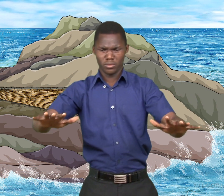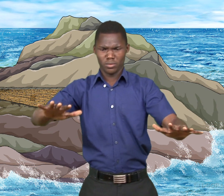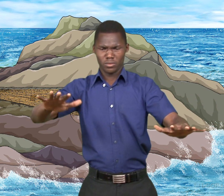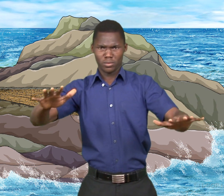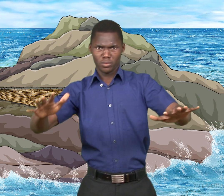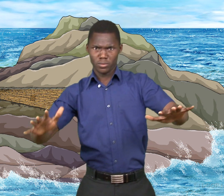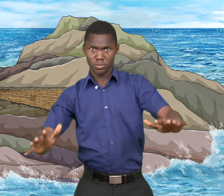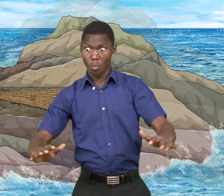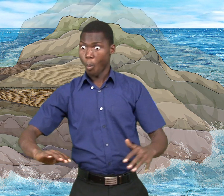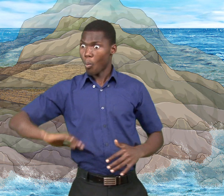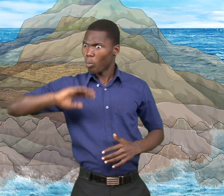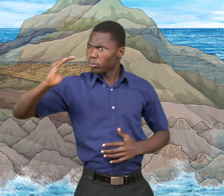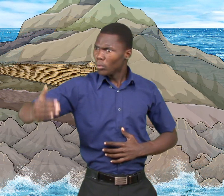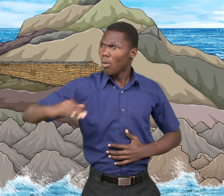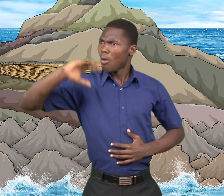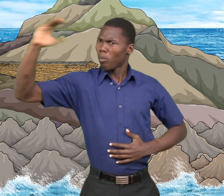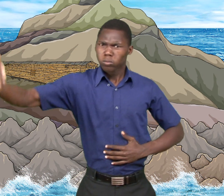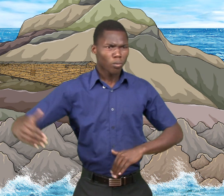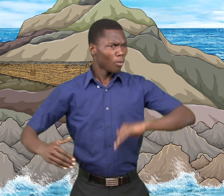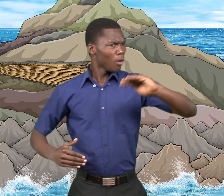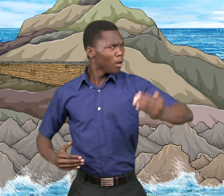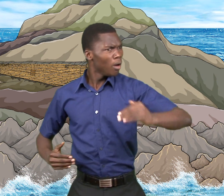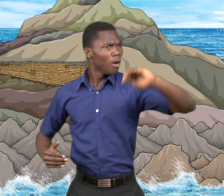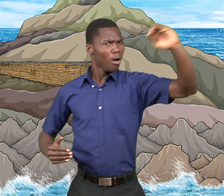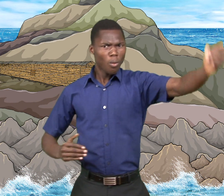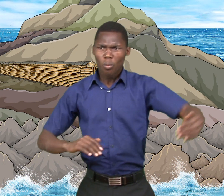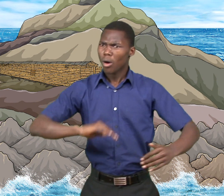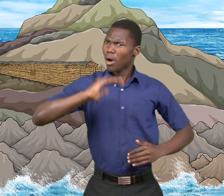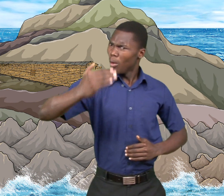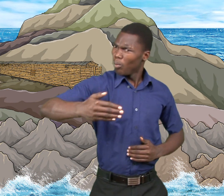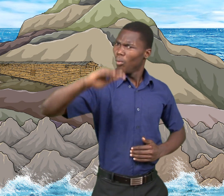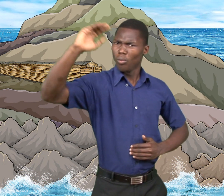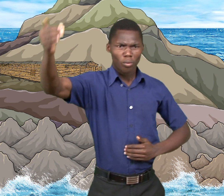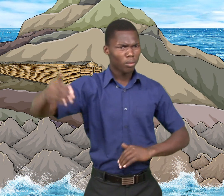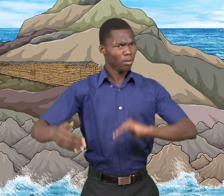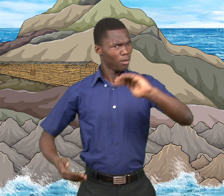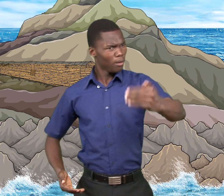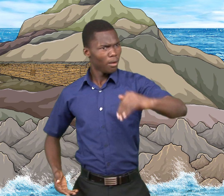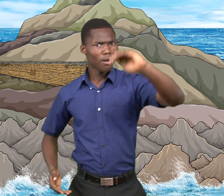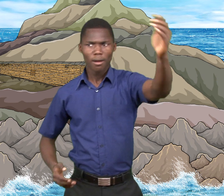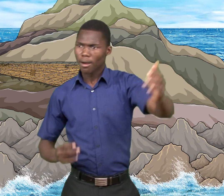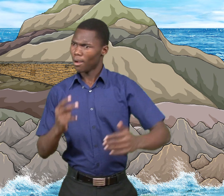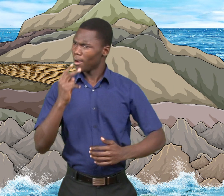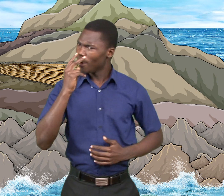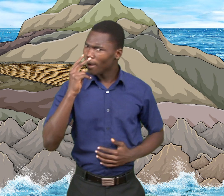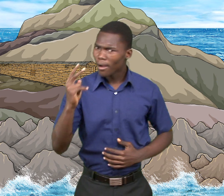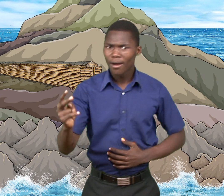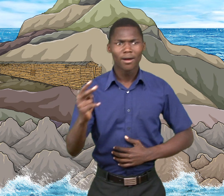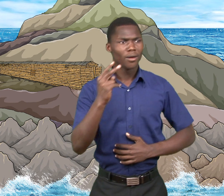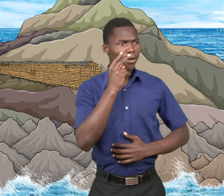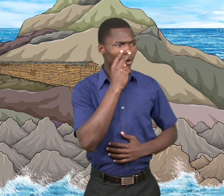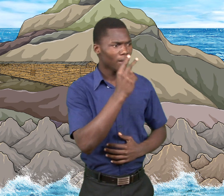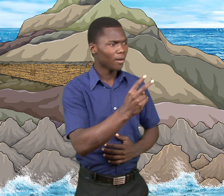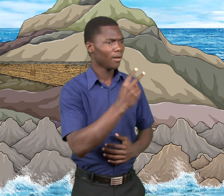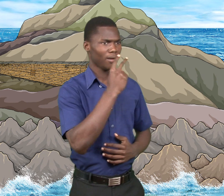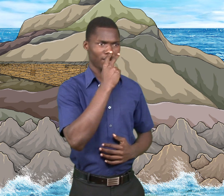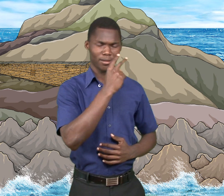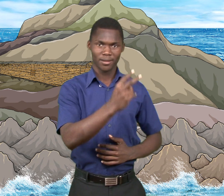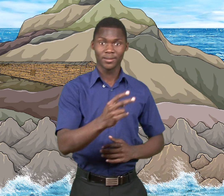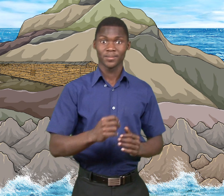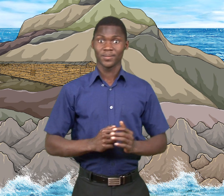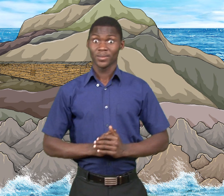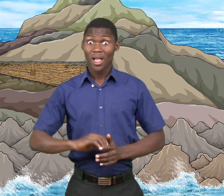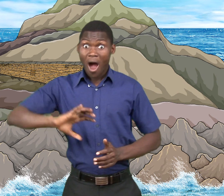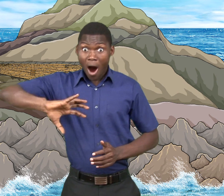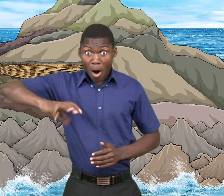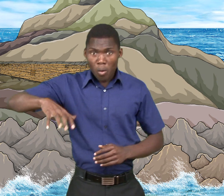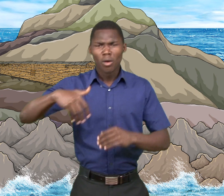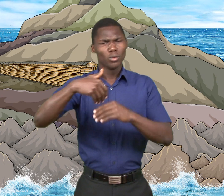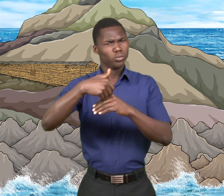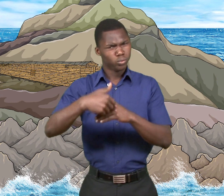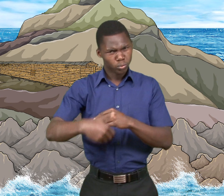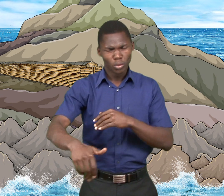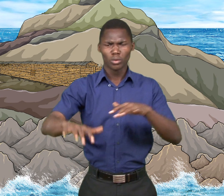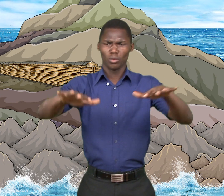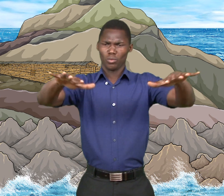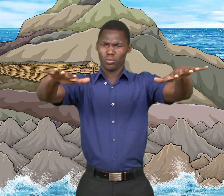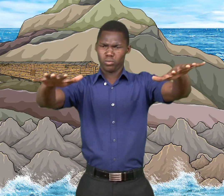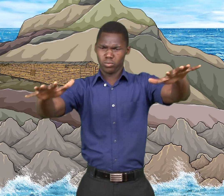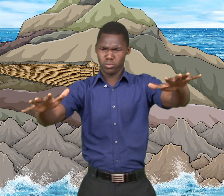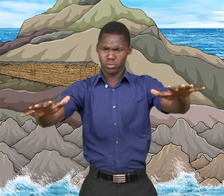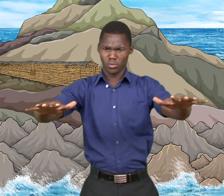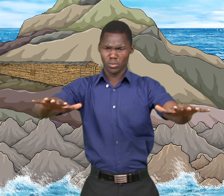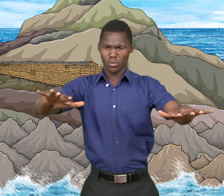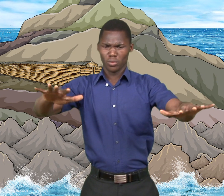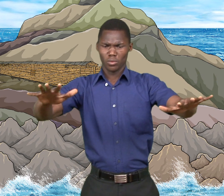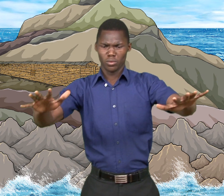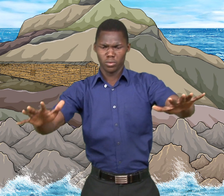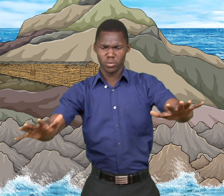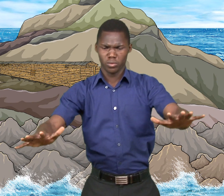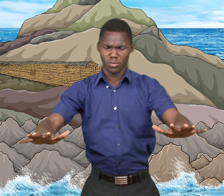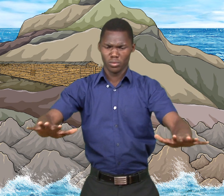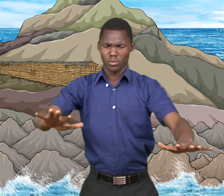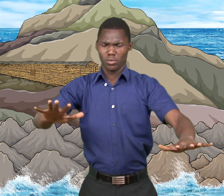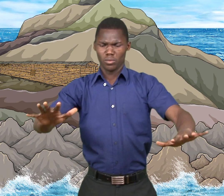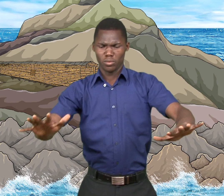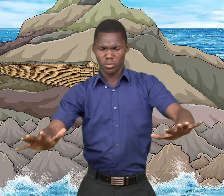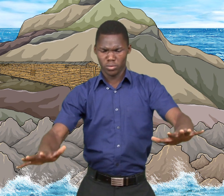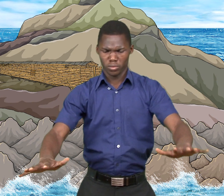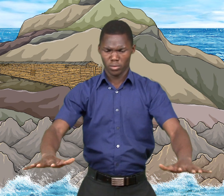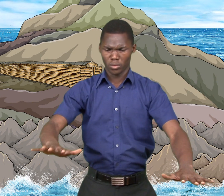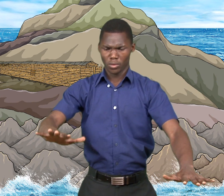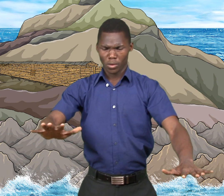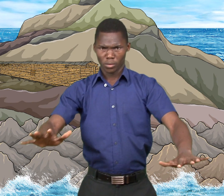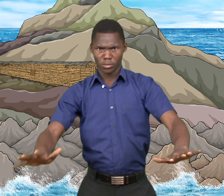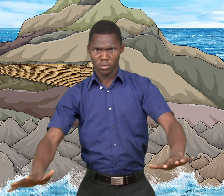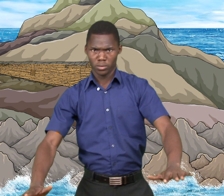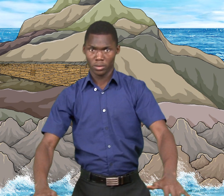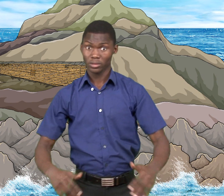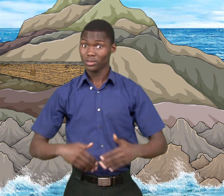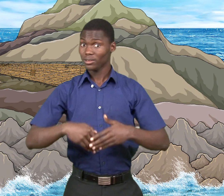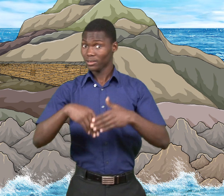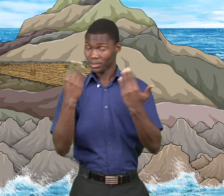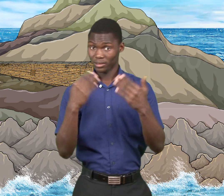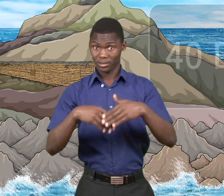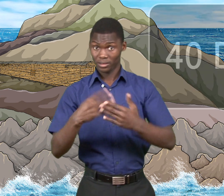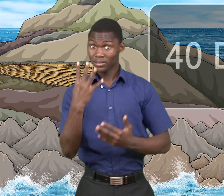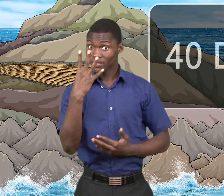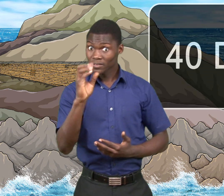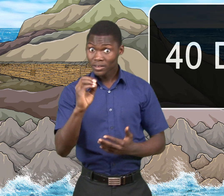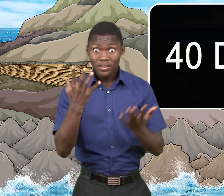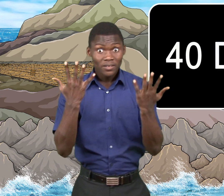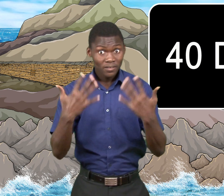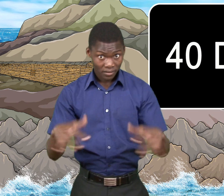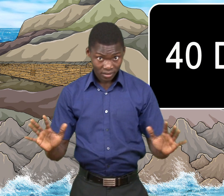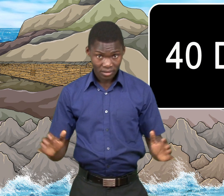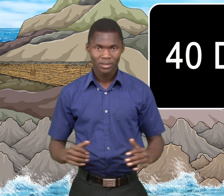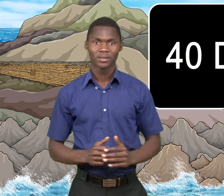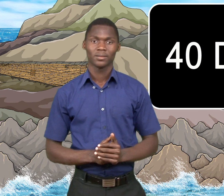And the waters continued to recede until the tenth month, and on the first day of the tenth month the tops of the mountains became visible.